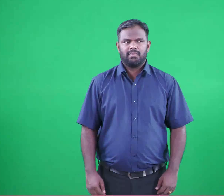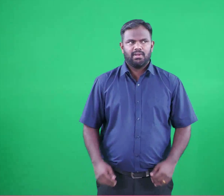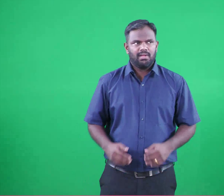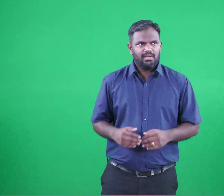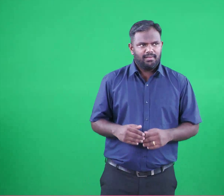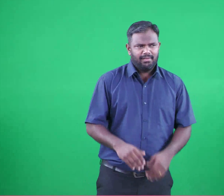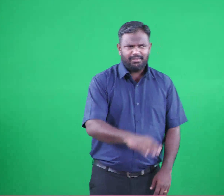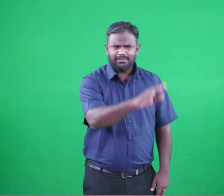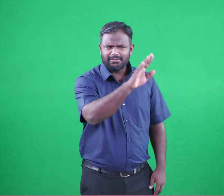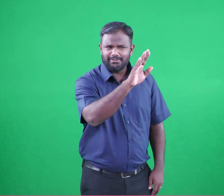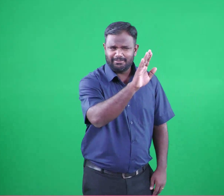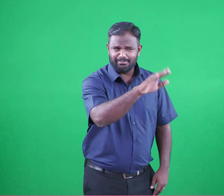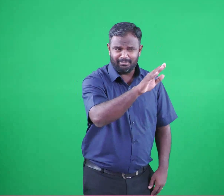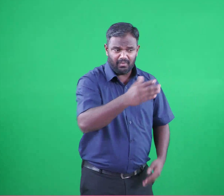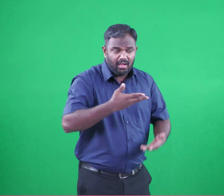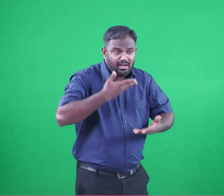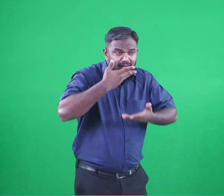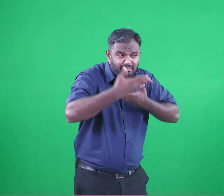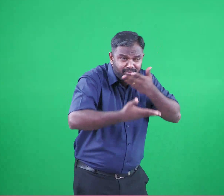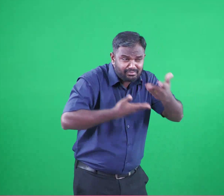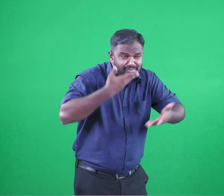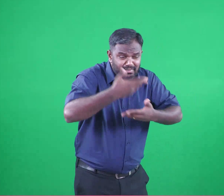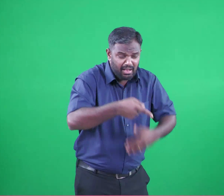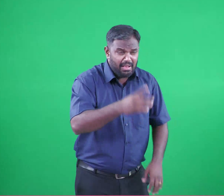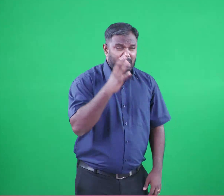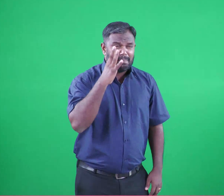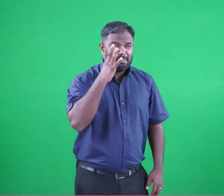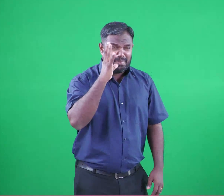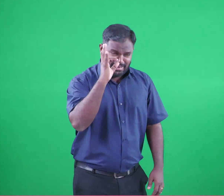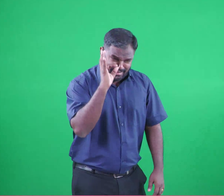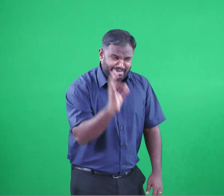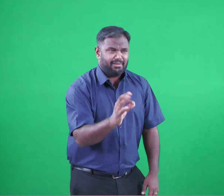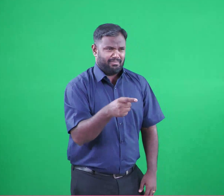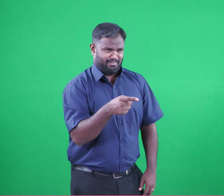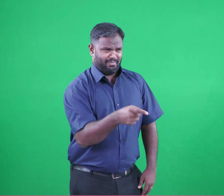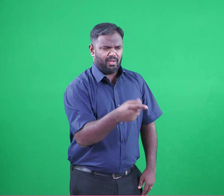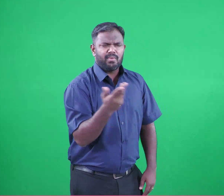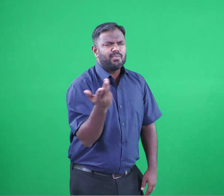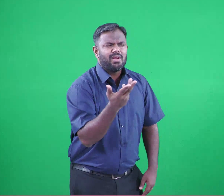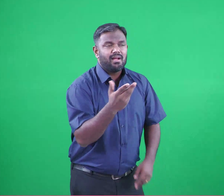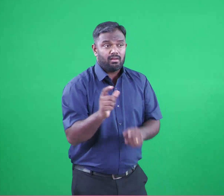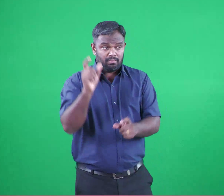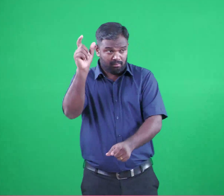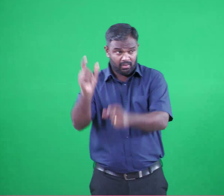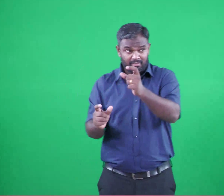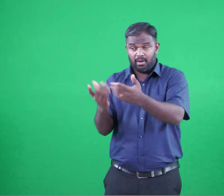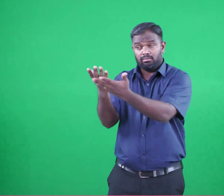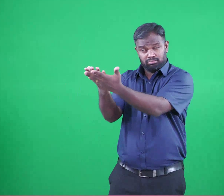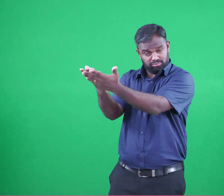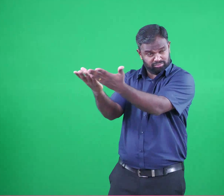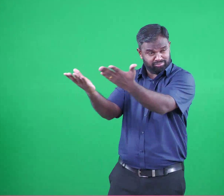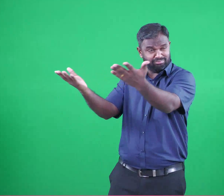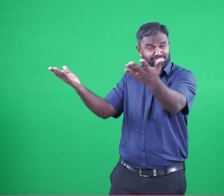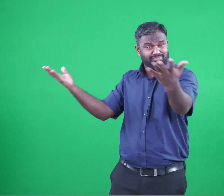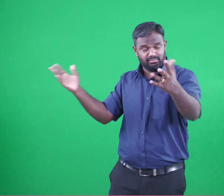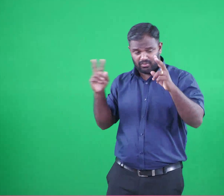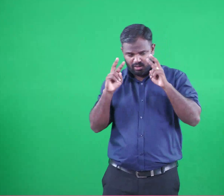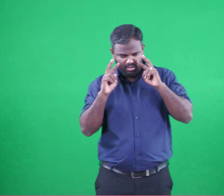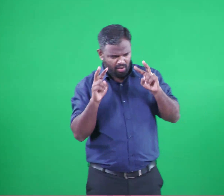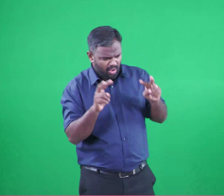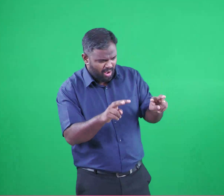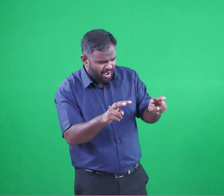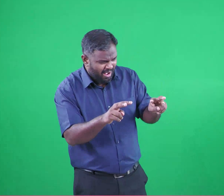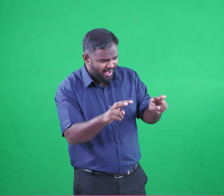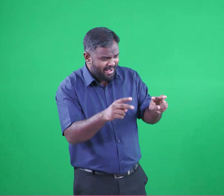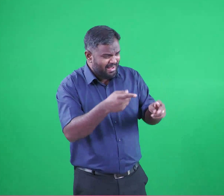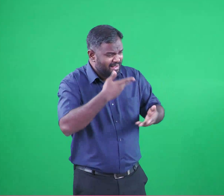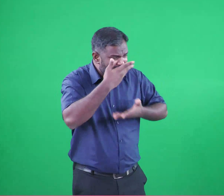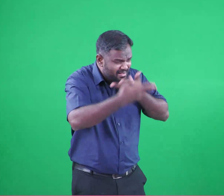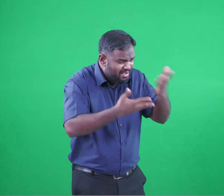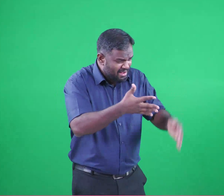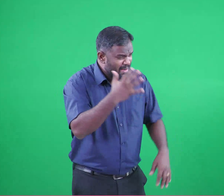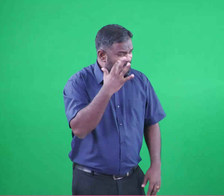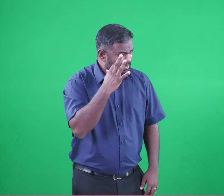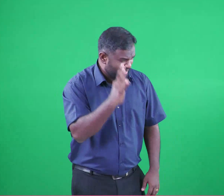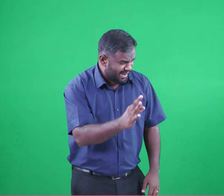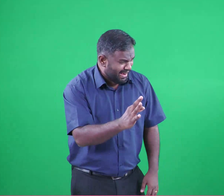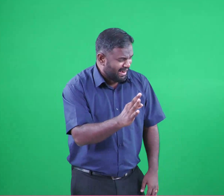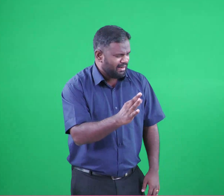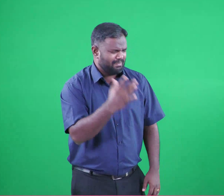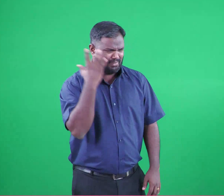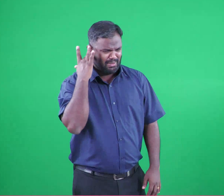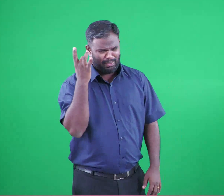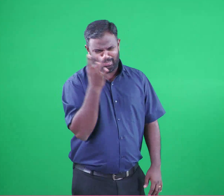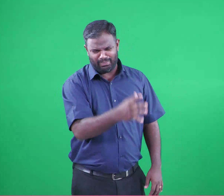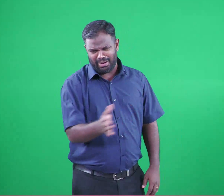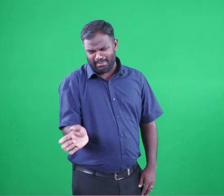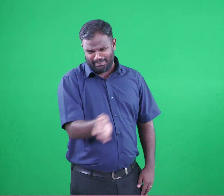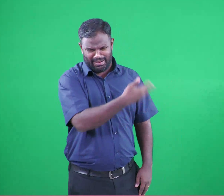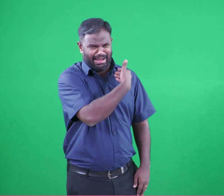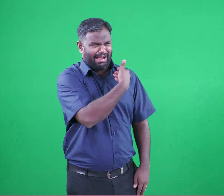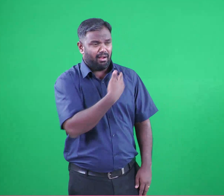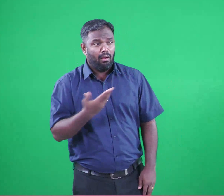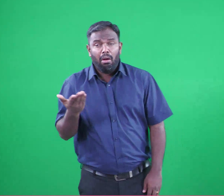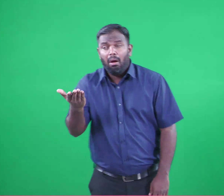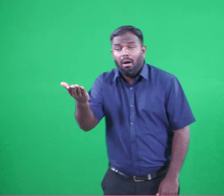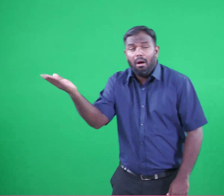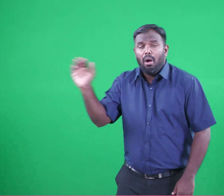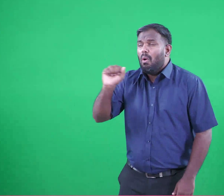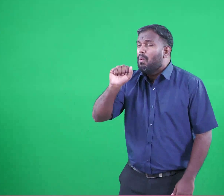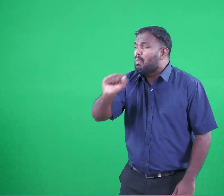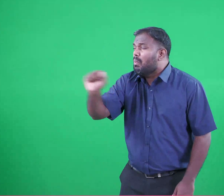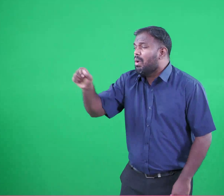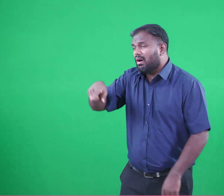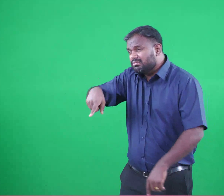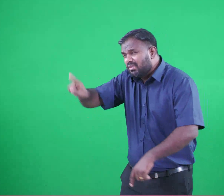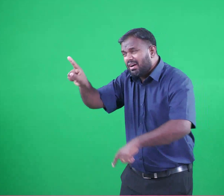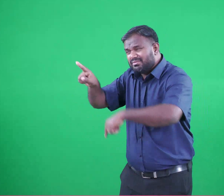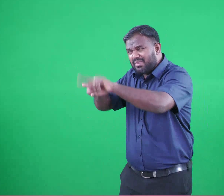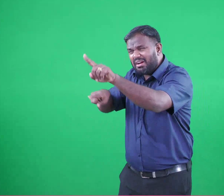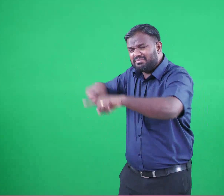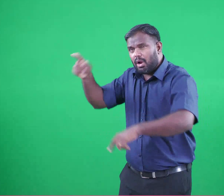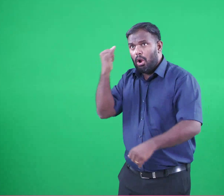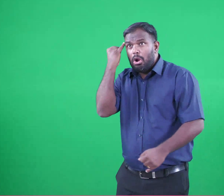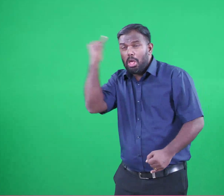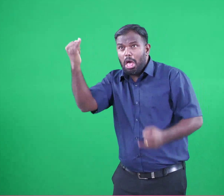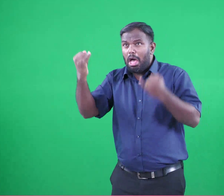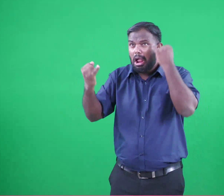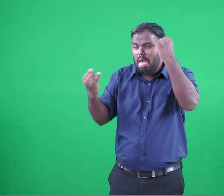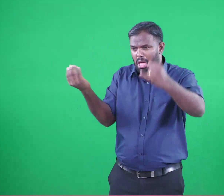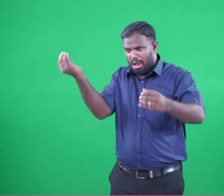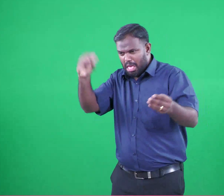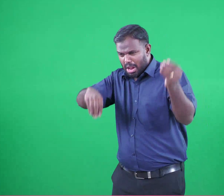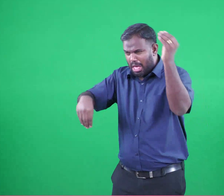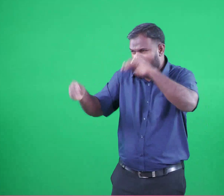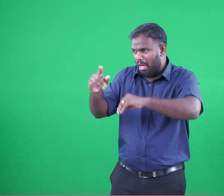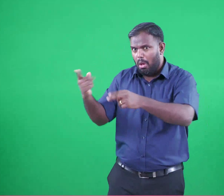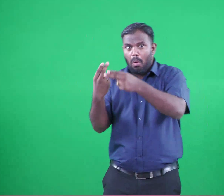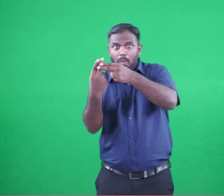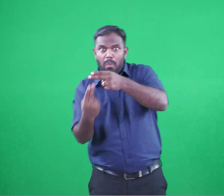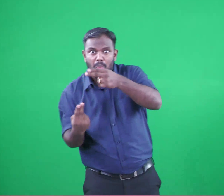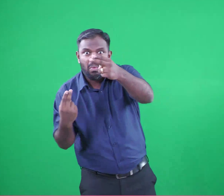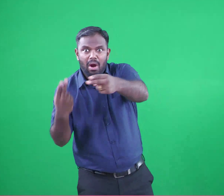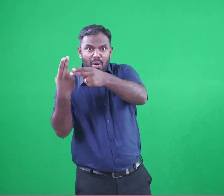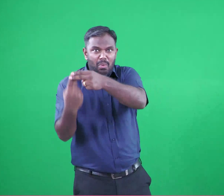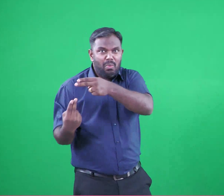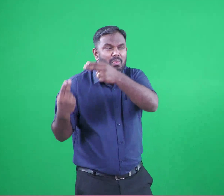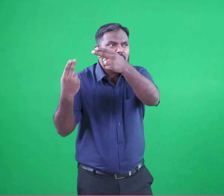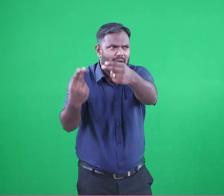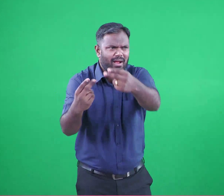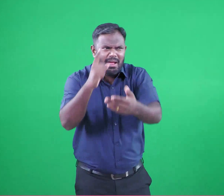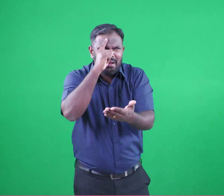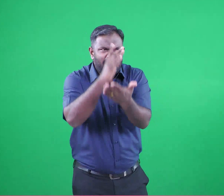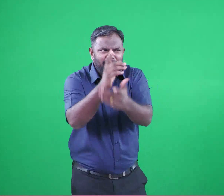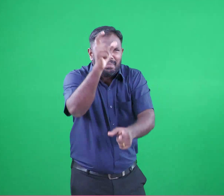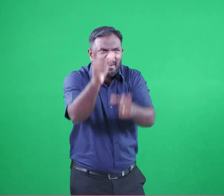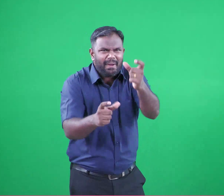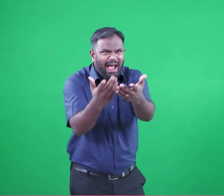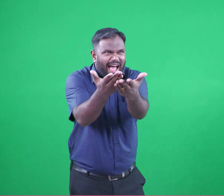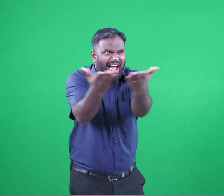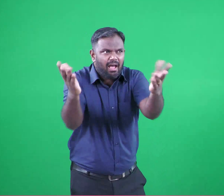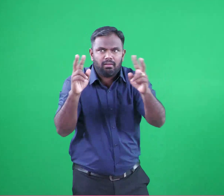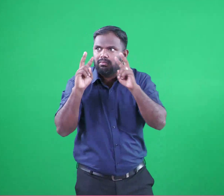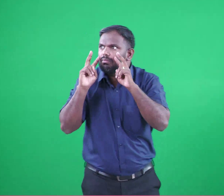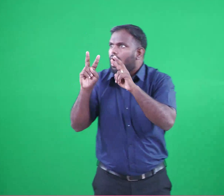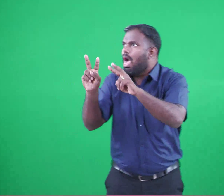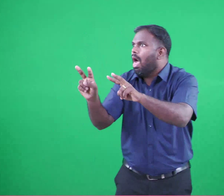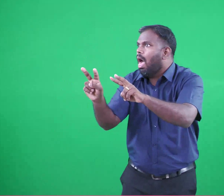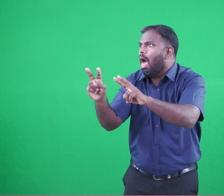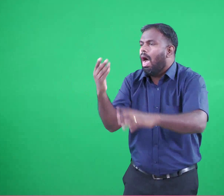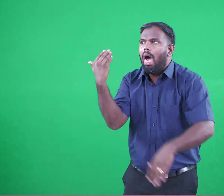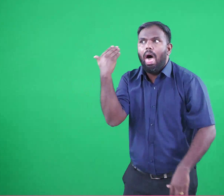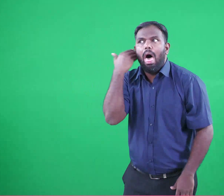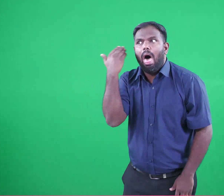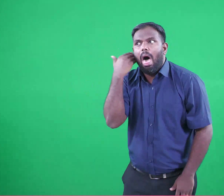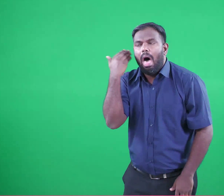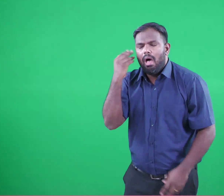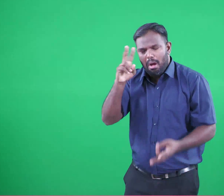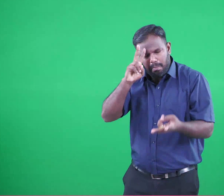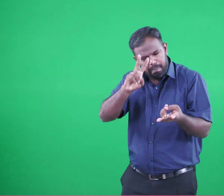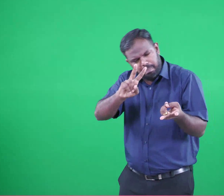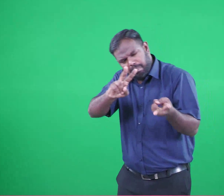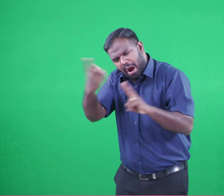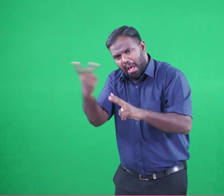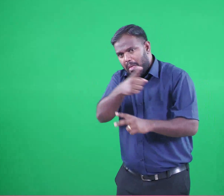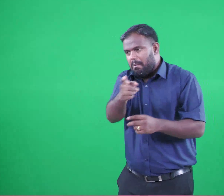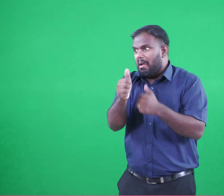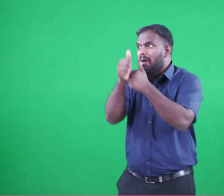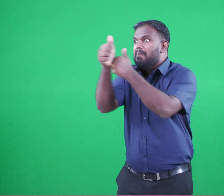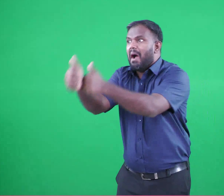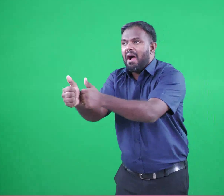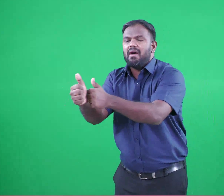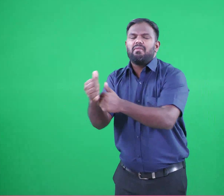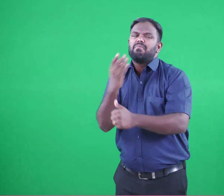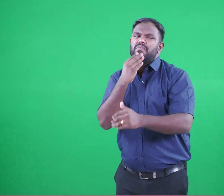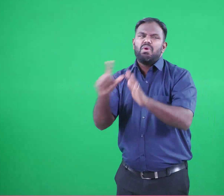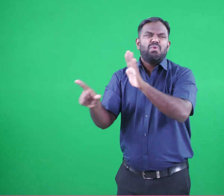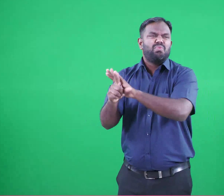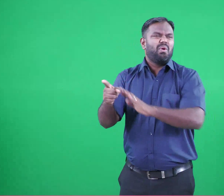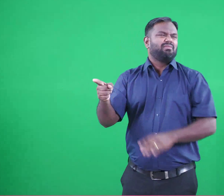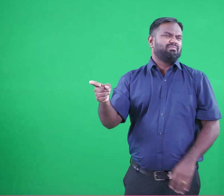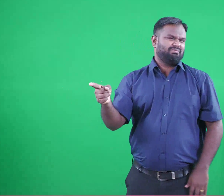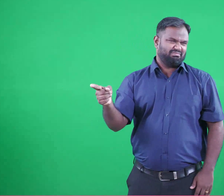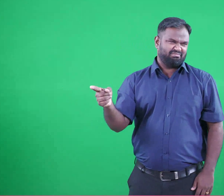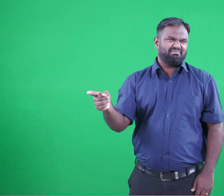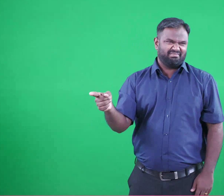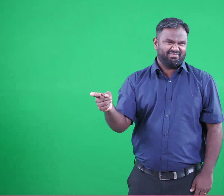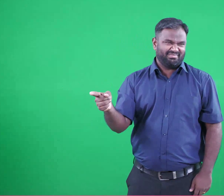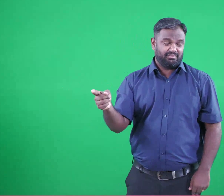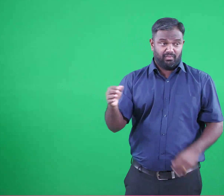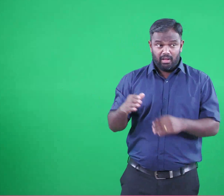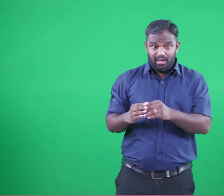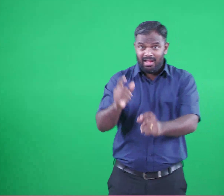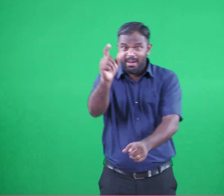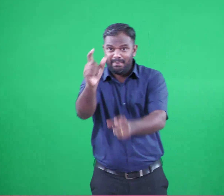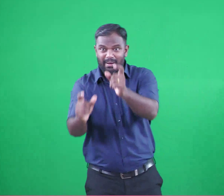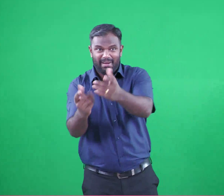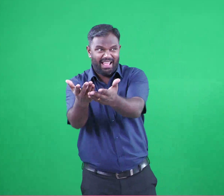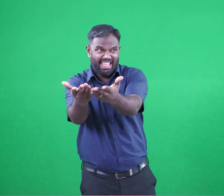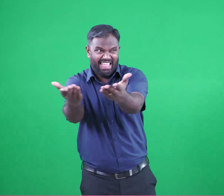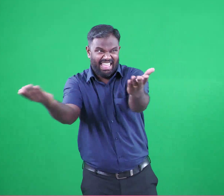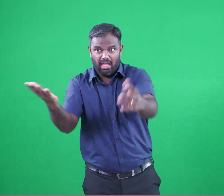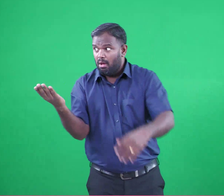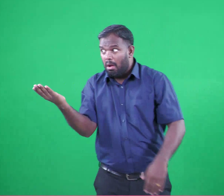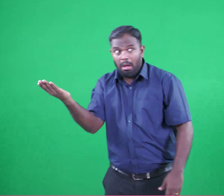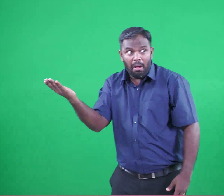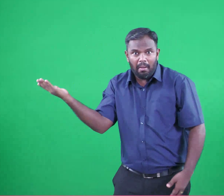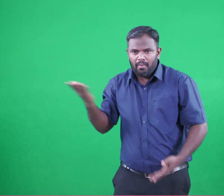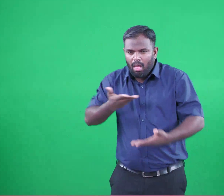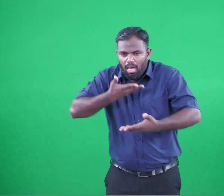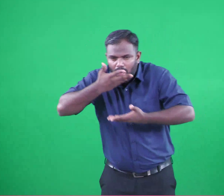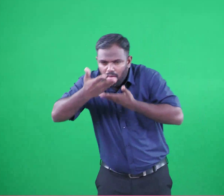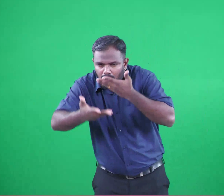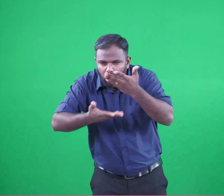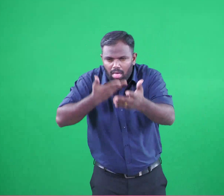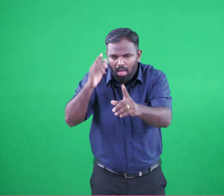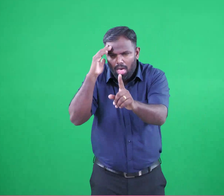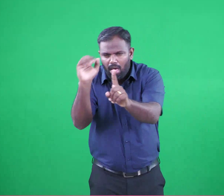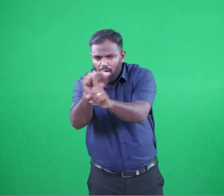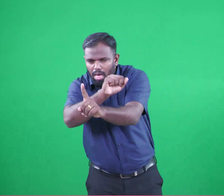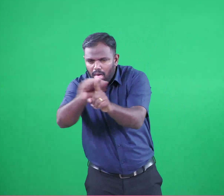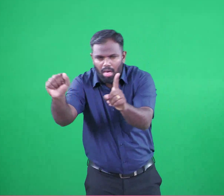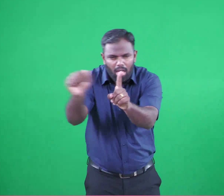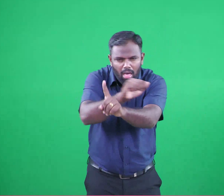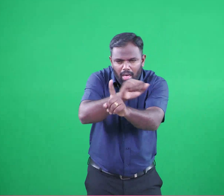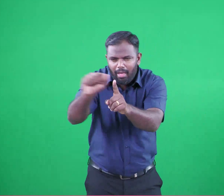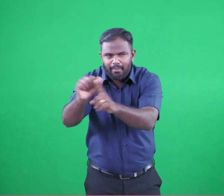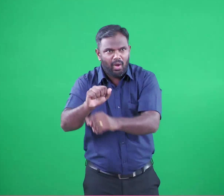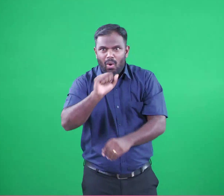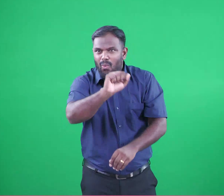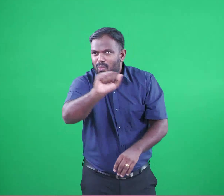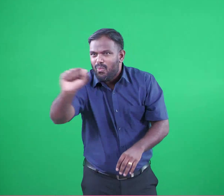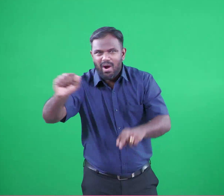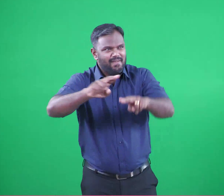For many are rebellious and full of empty talk and deception, especially those of the circumcision, who must be silenced.